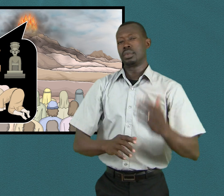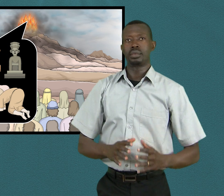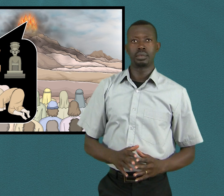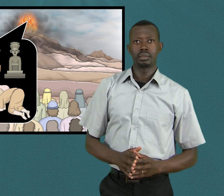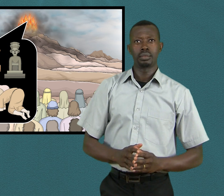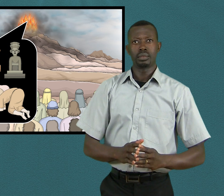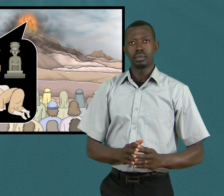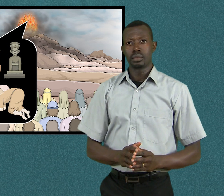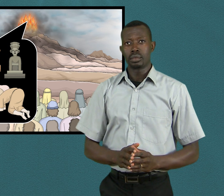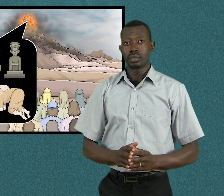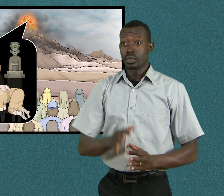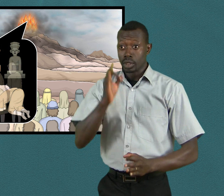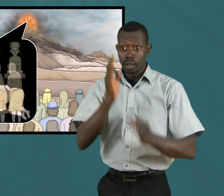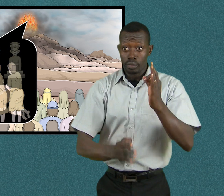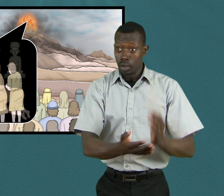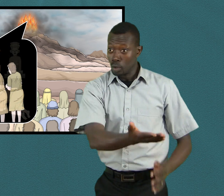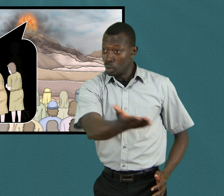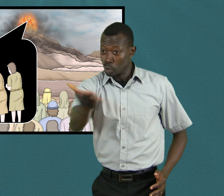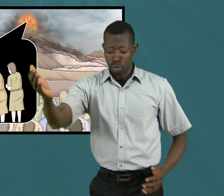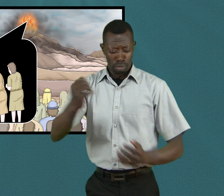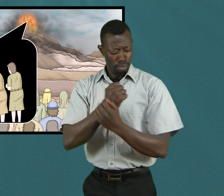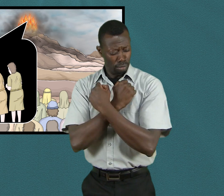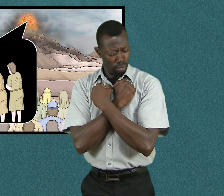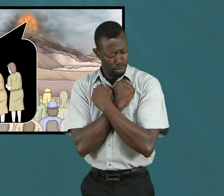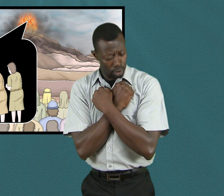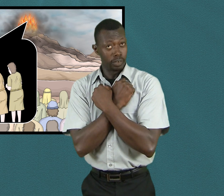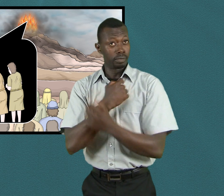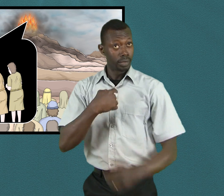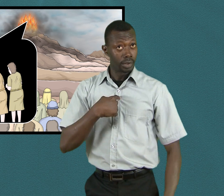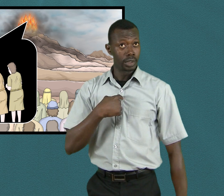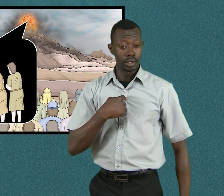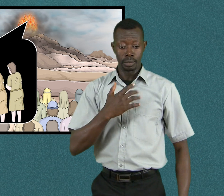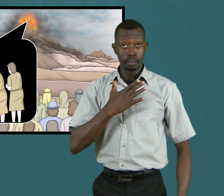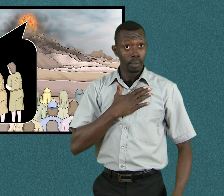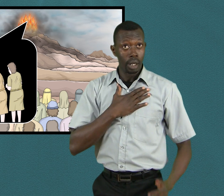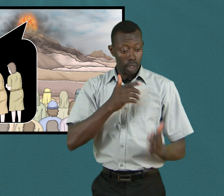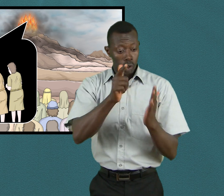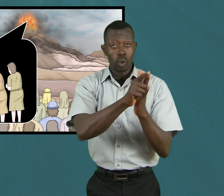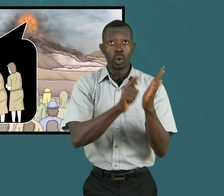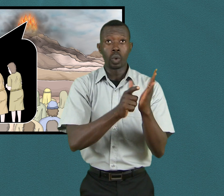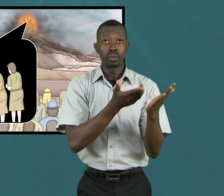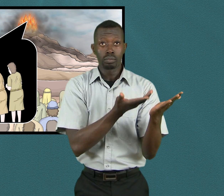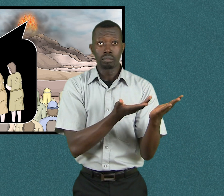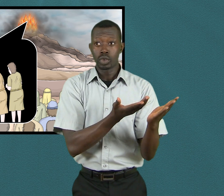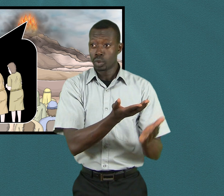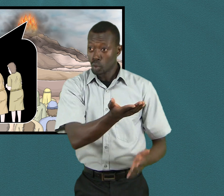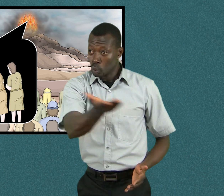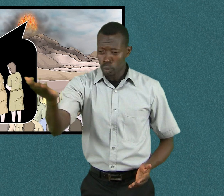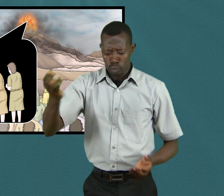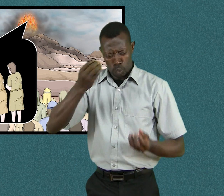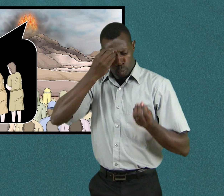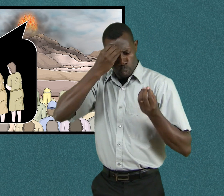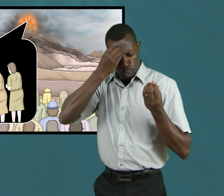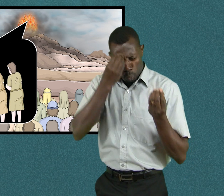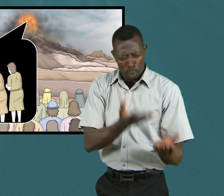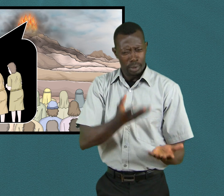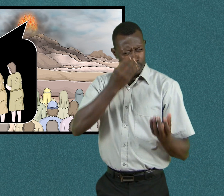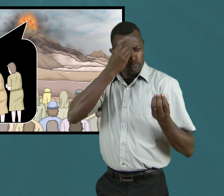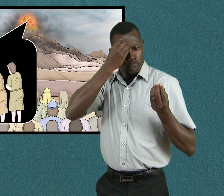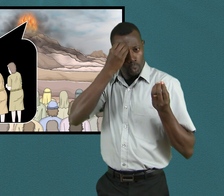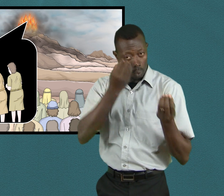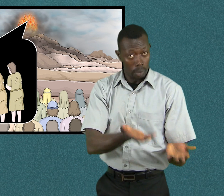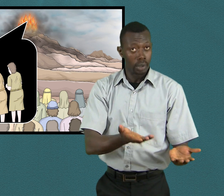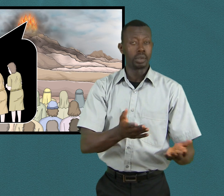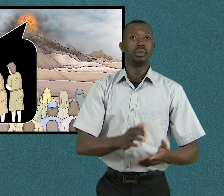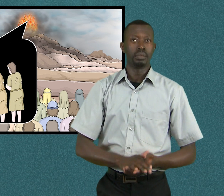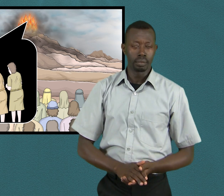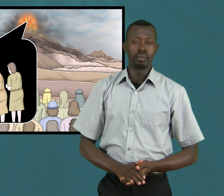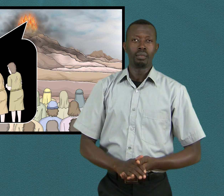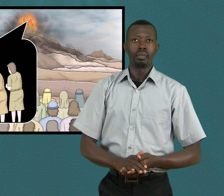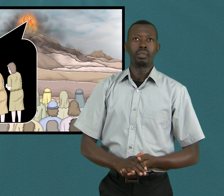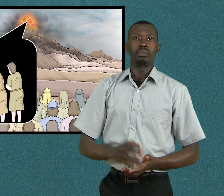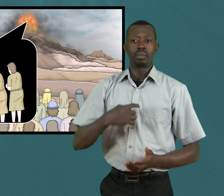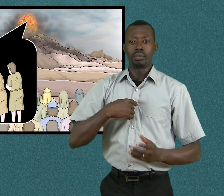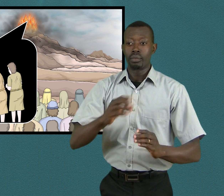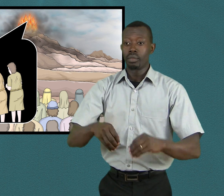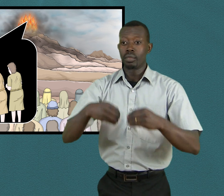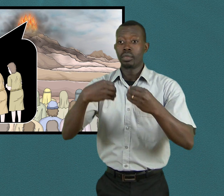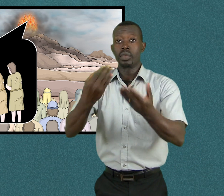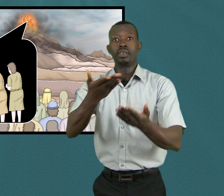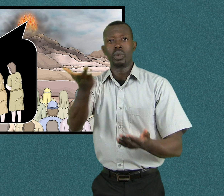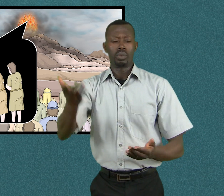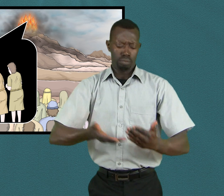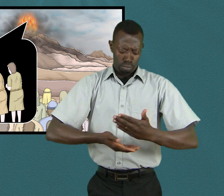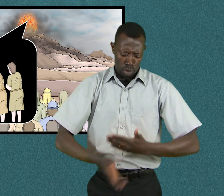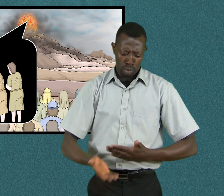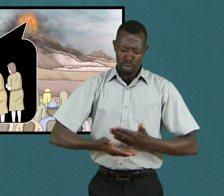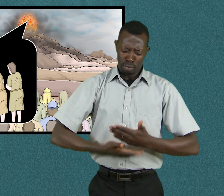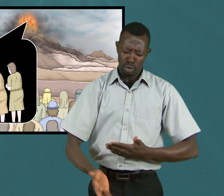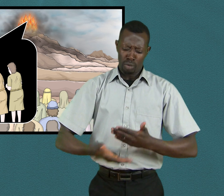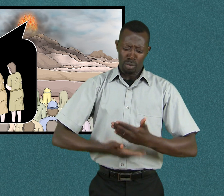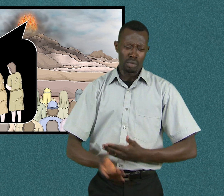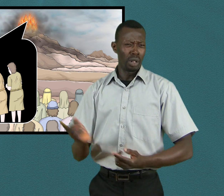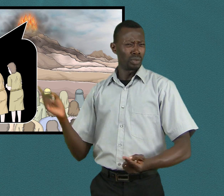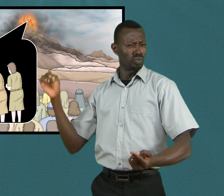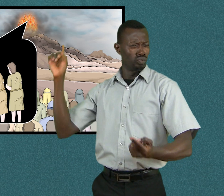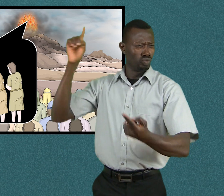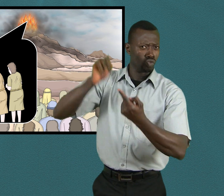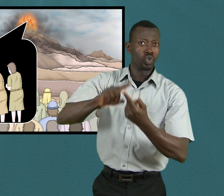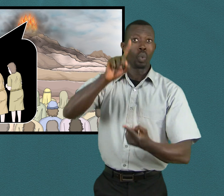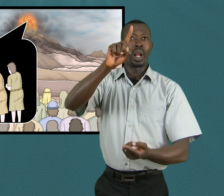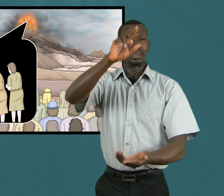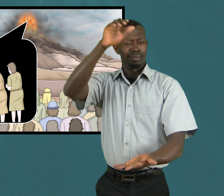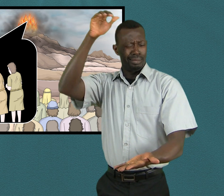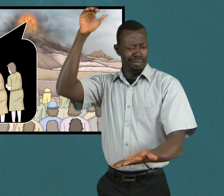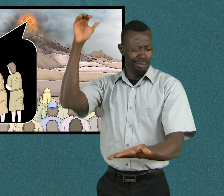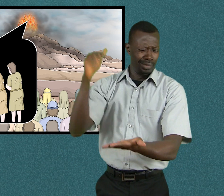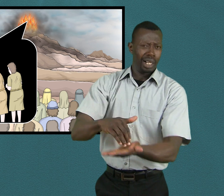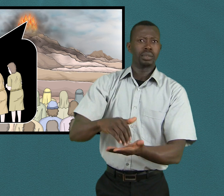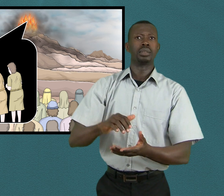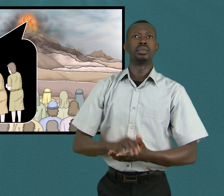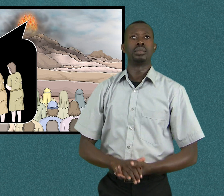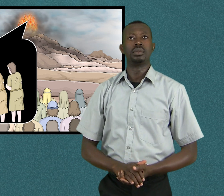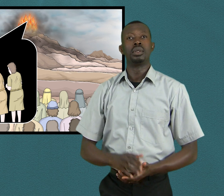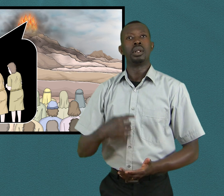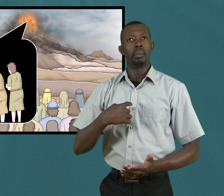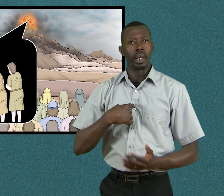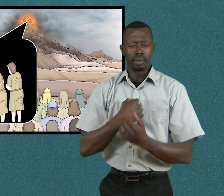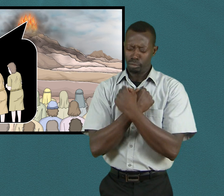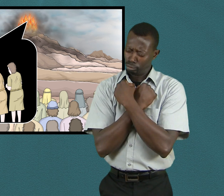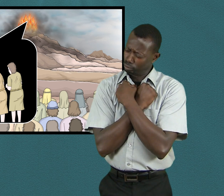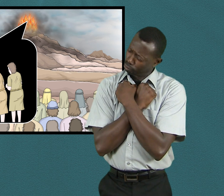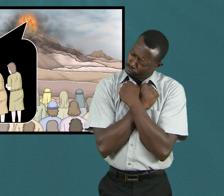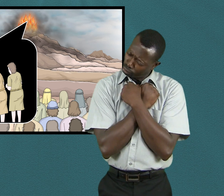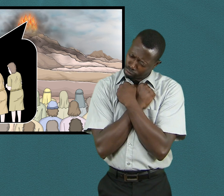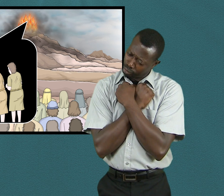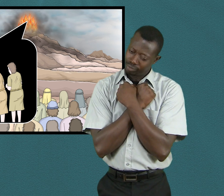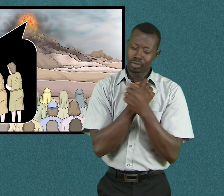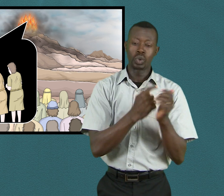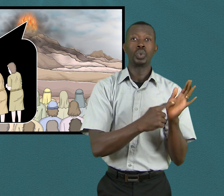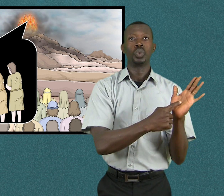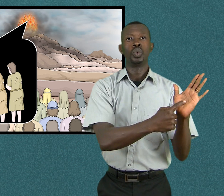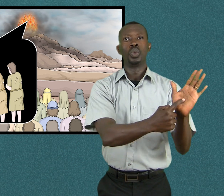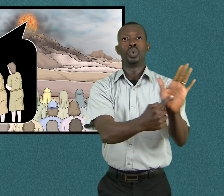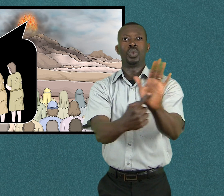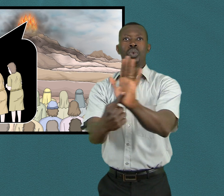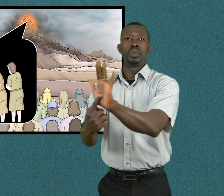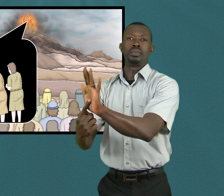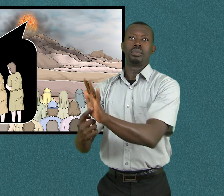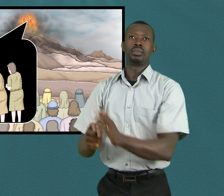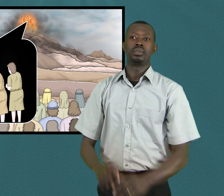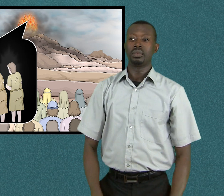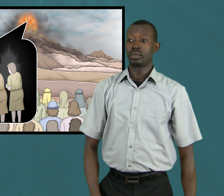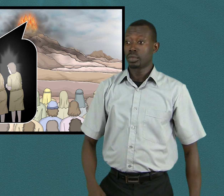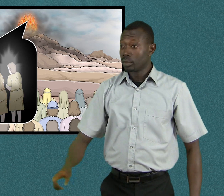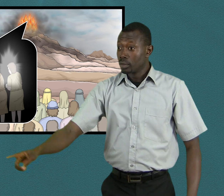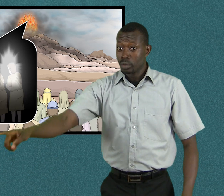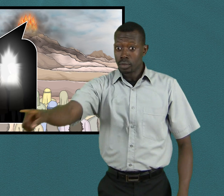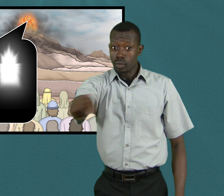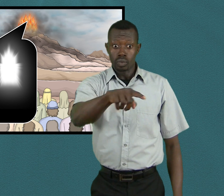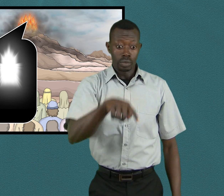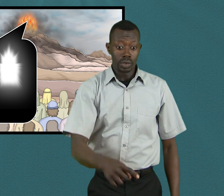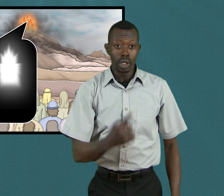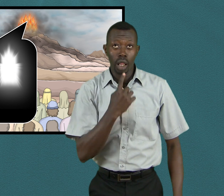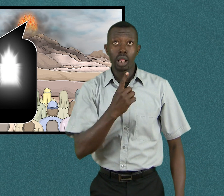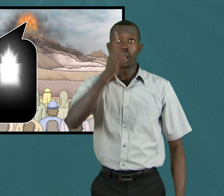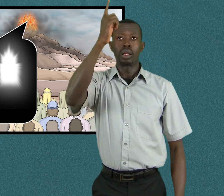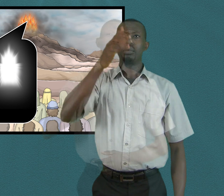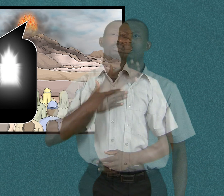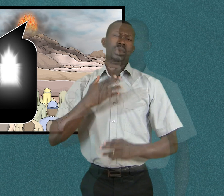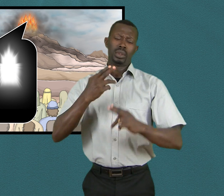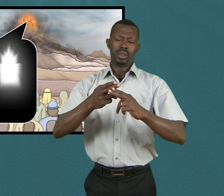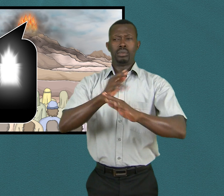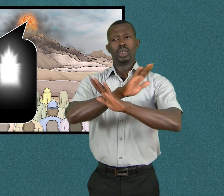for I, the LORD your God, am a jealous God, visiting the iniquity of the fathers on their children to the third and fourth generations of those who hate Me, but showing loving devotion to a thousand generations of those who love Me and keep My commandments.